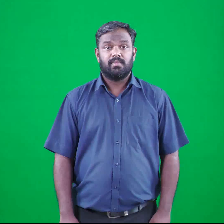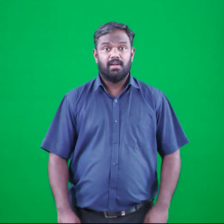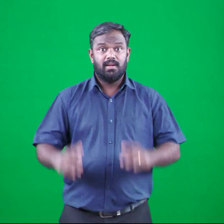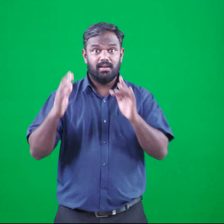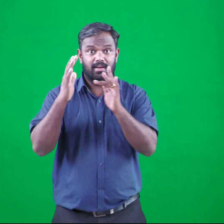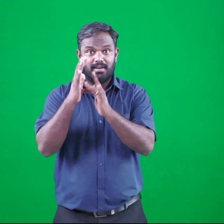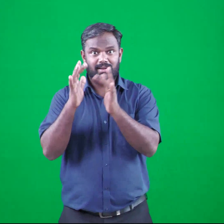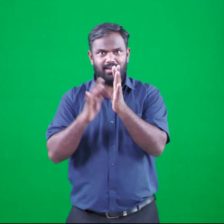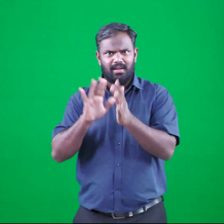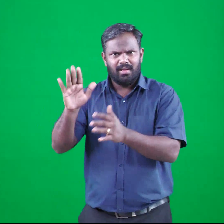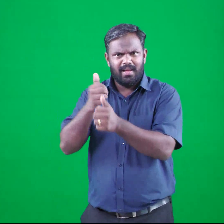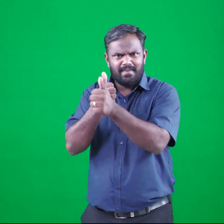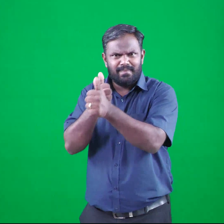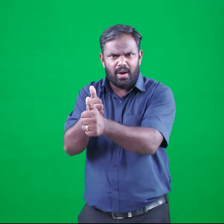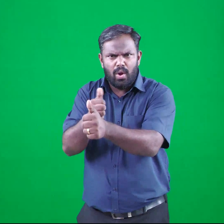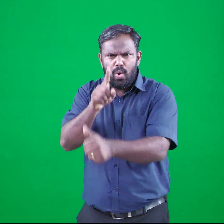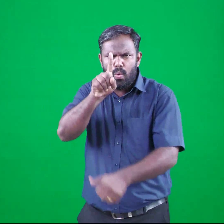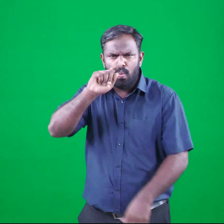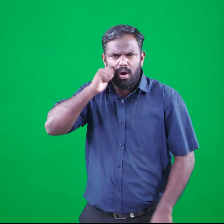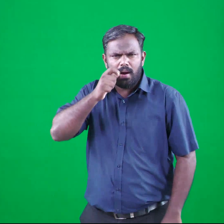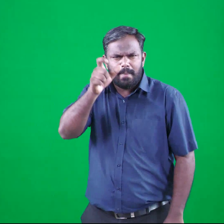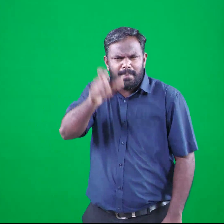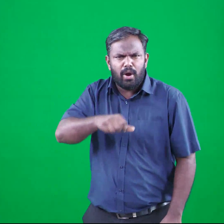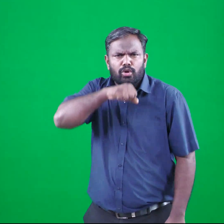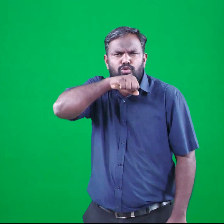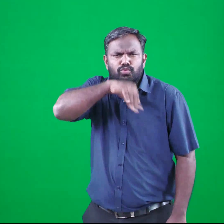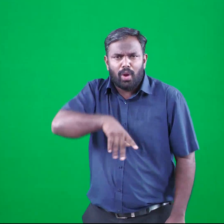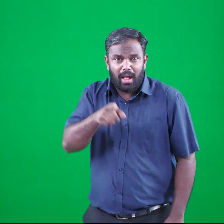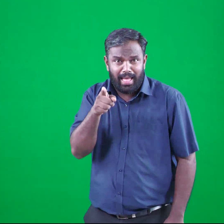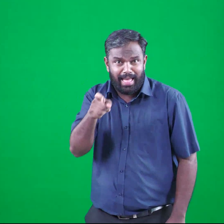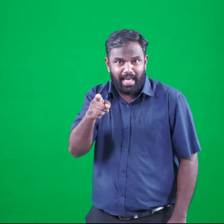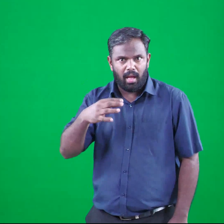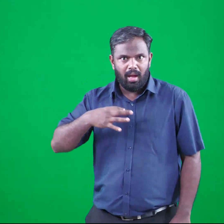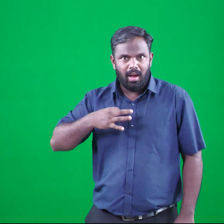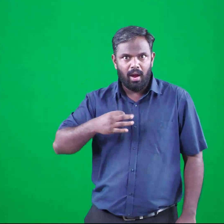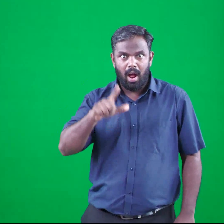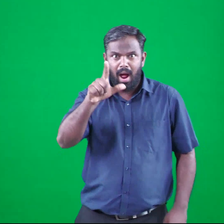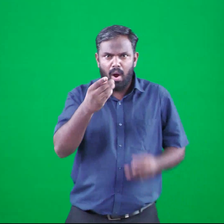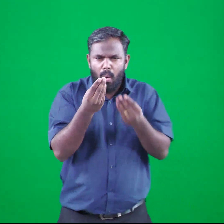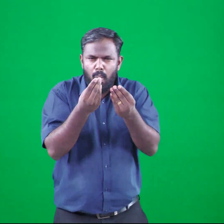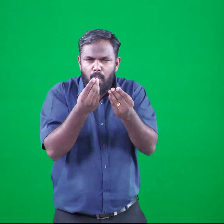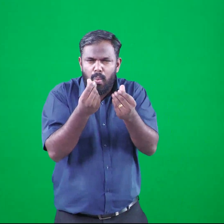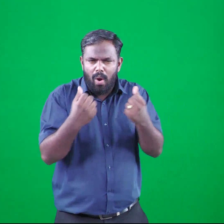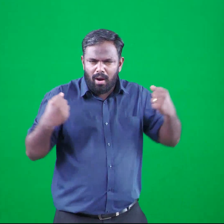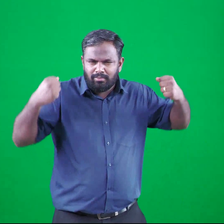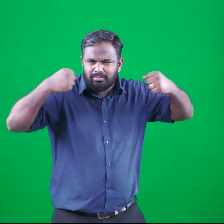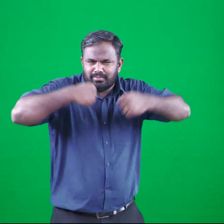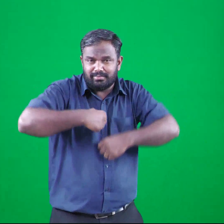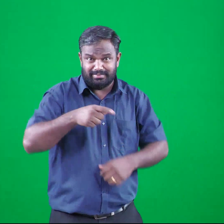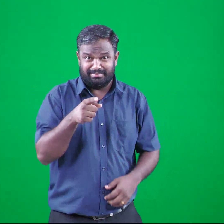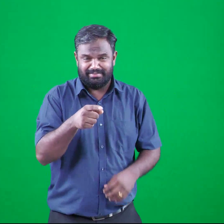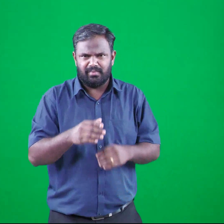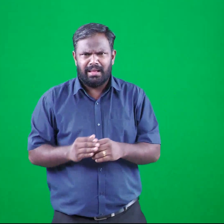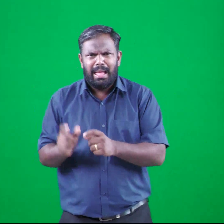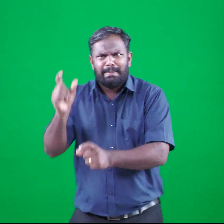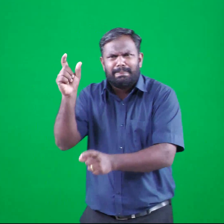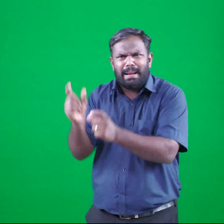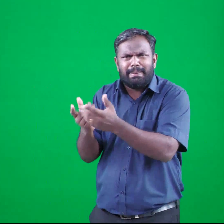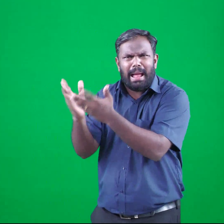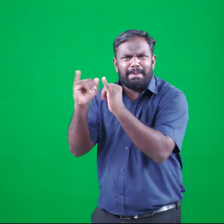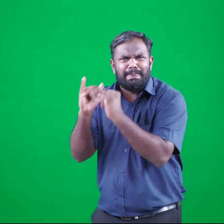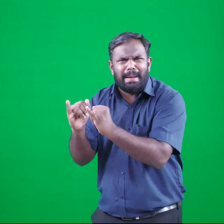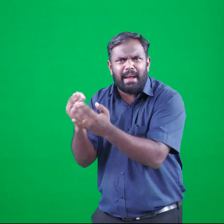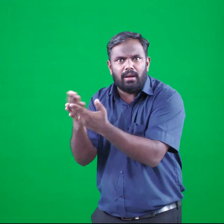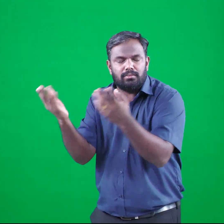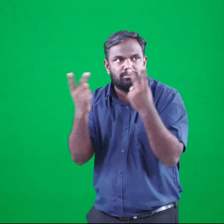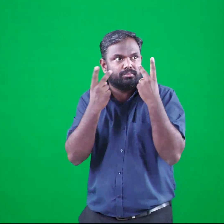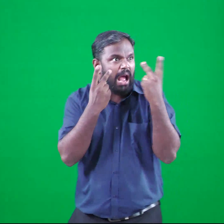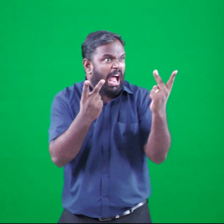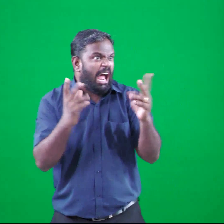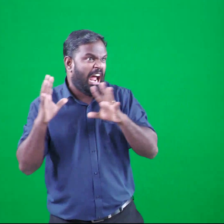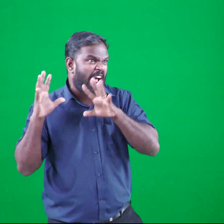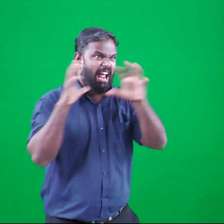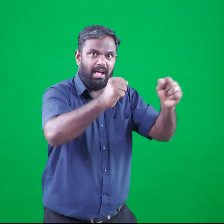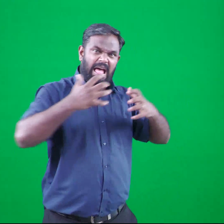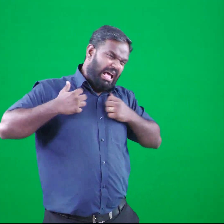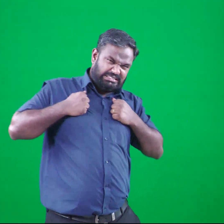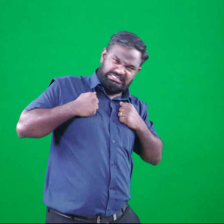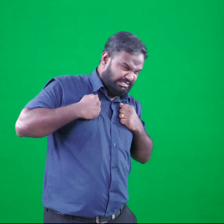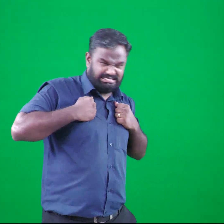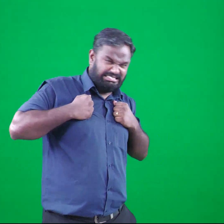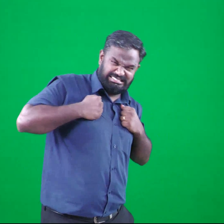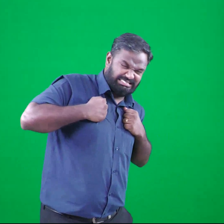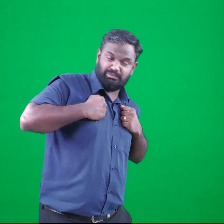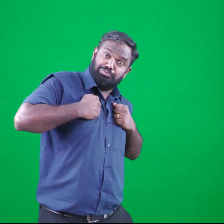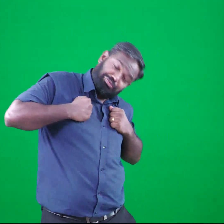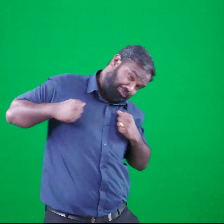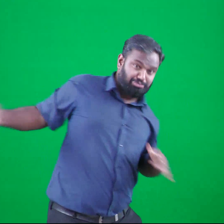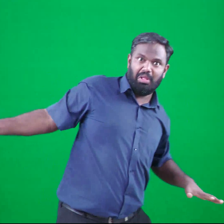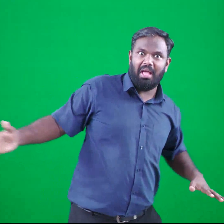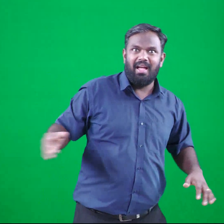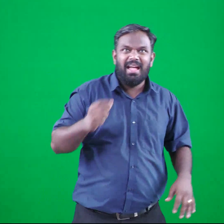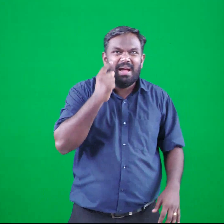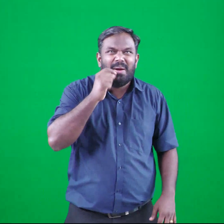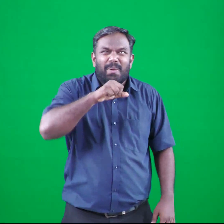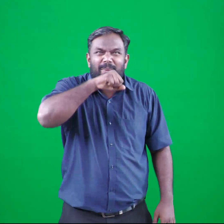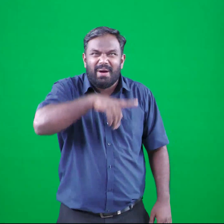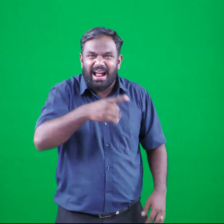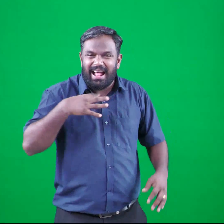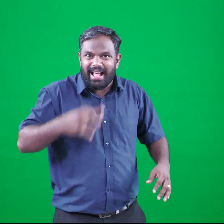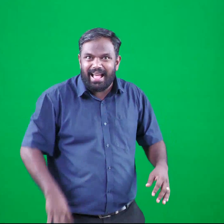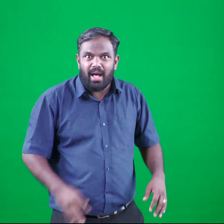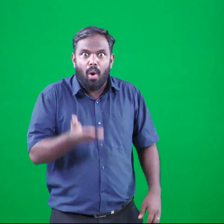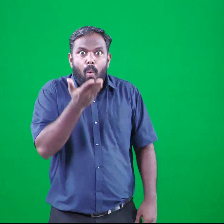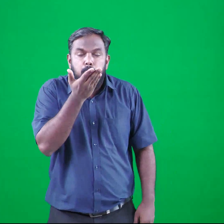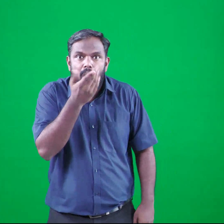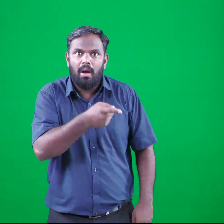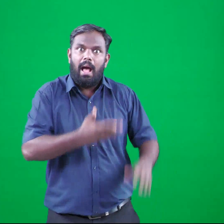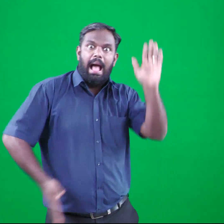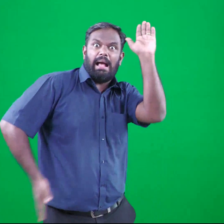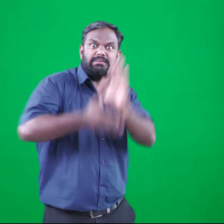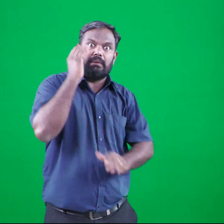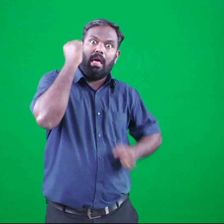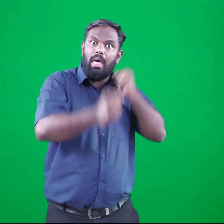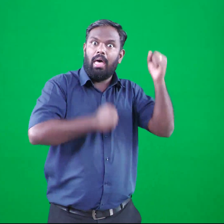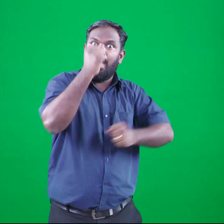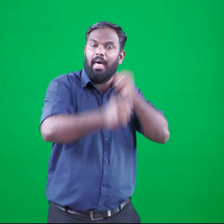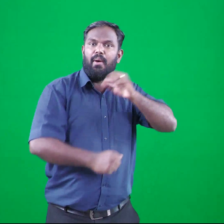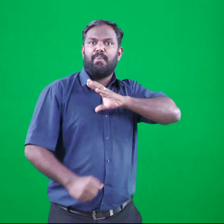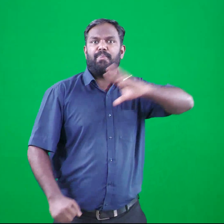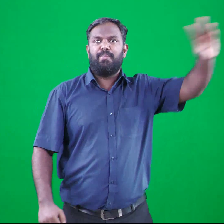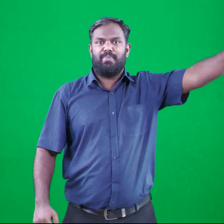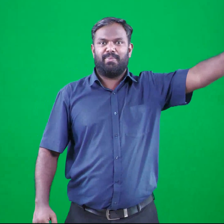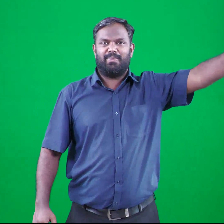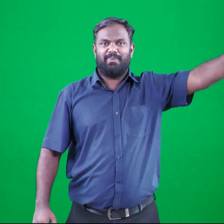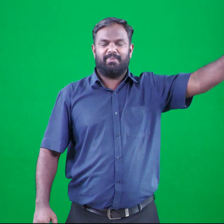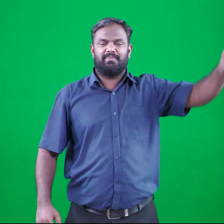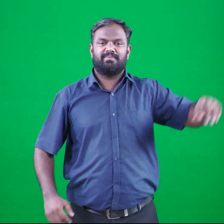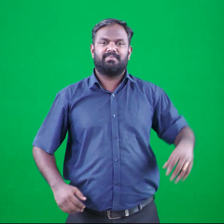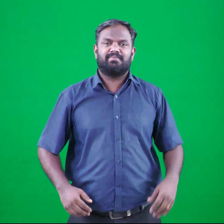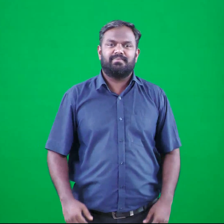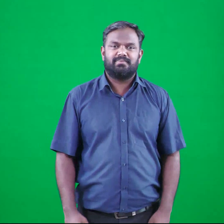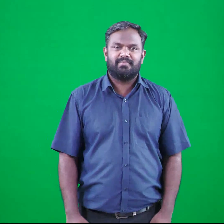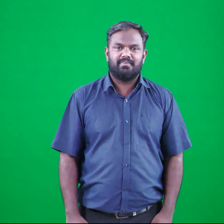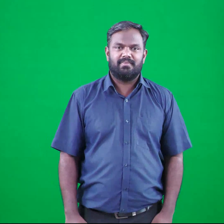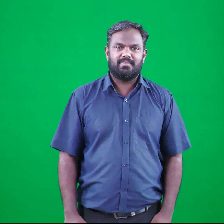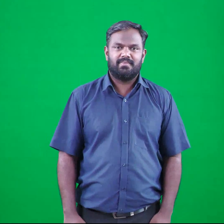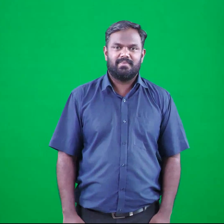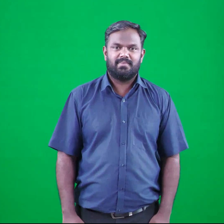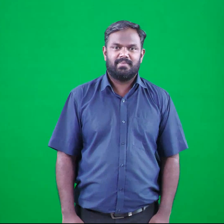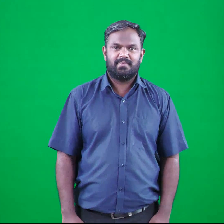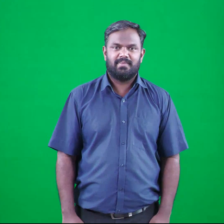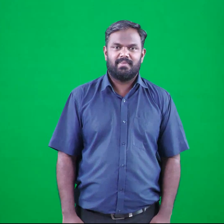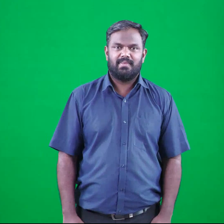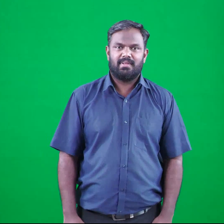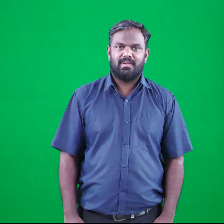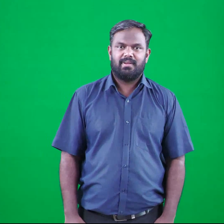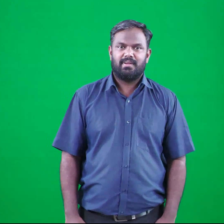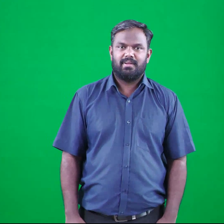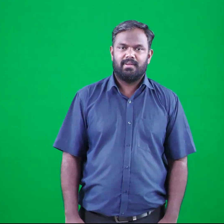One young man who had been following Jesus was wearing a linen cloth around his body. They caught hold of him, but he pulled free of the linen cloth and ran away naked.